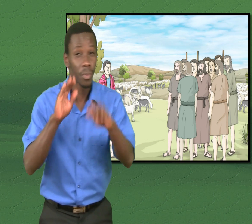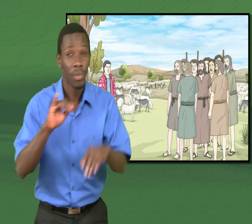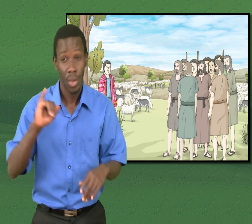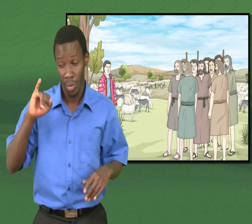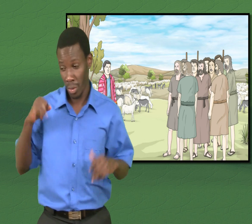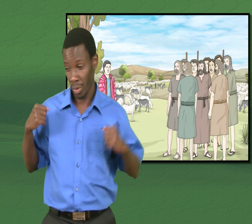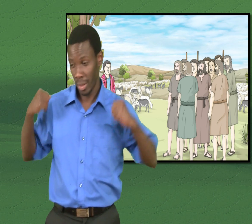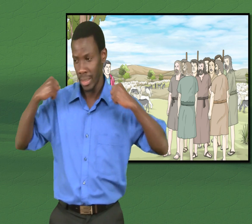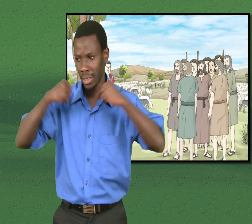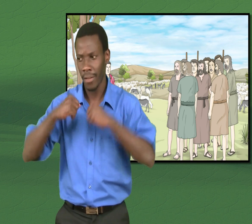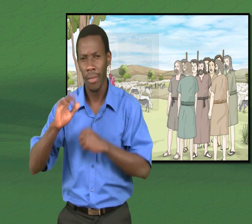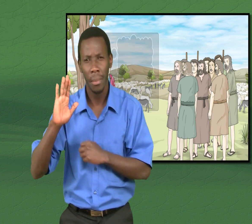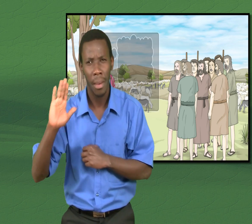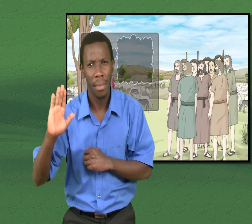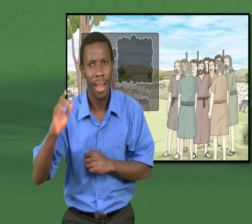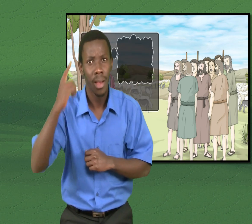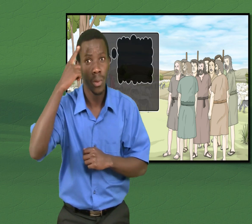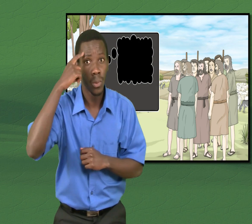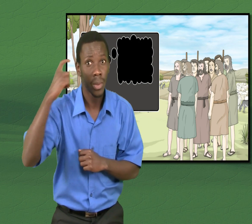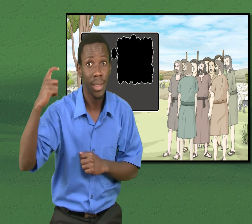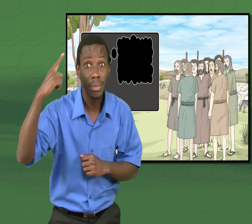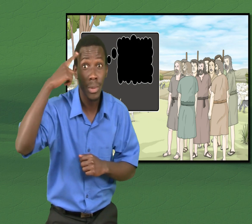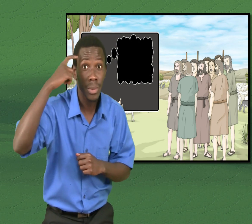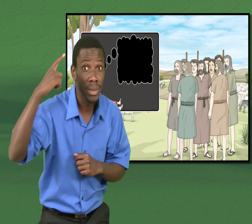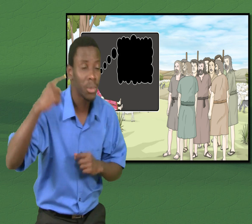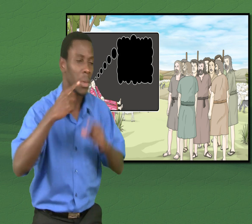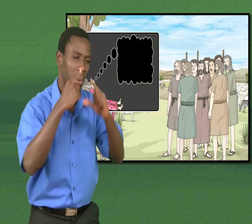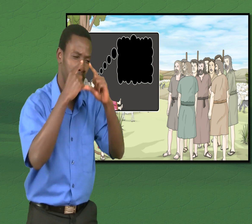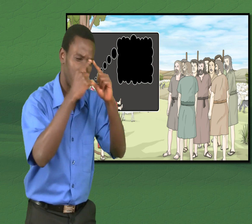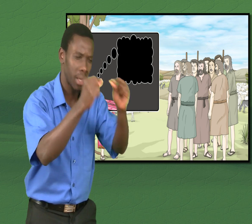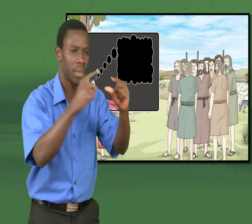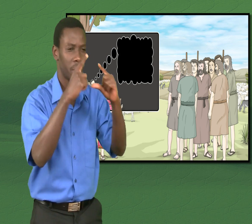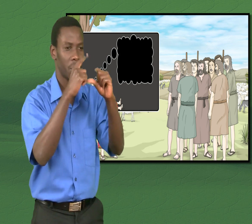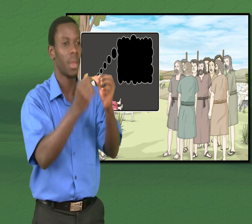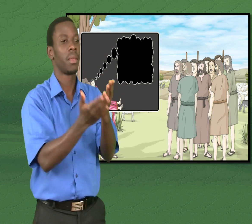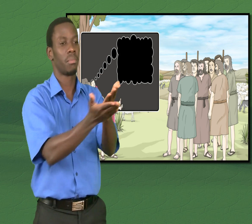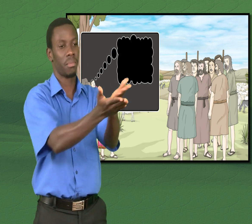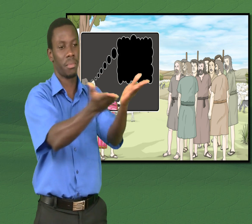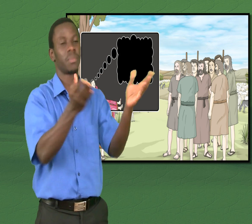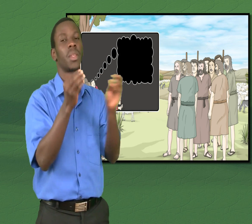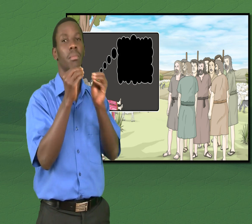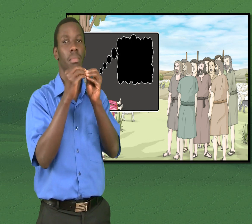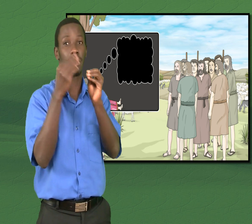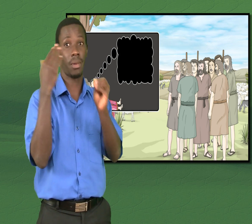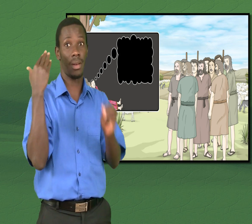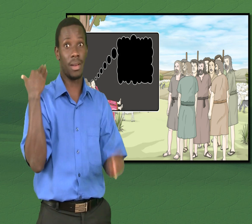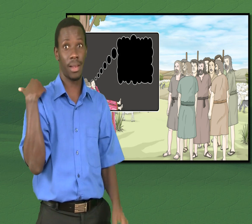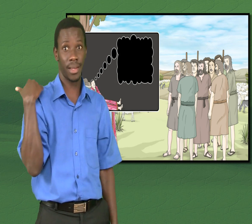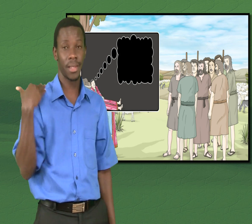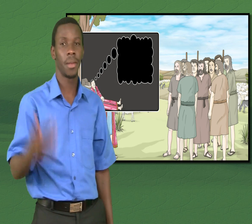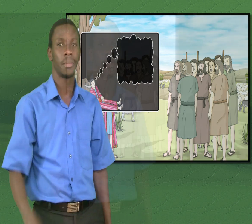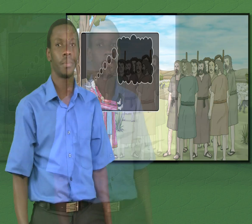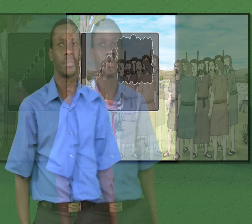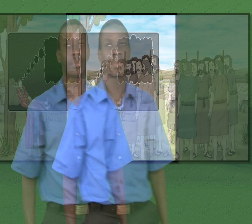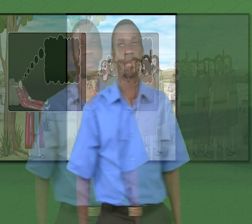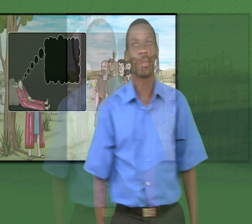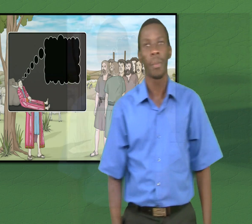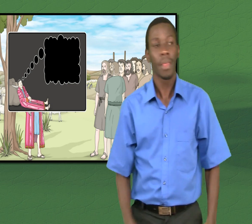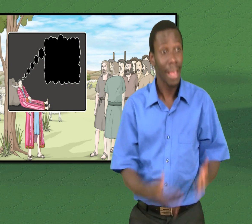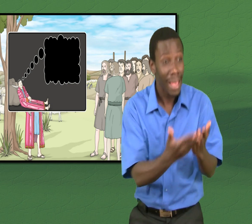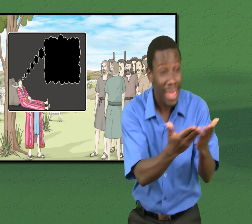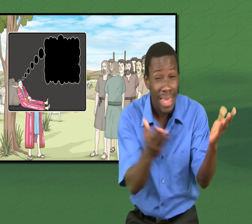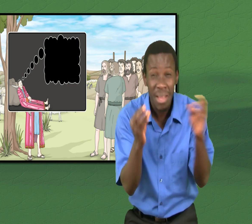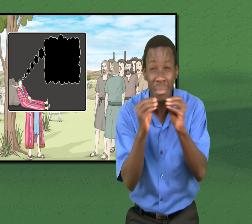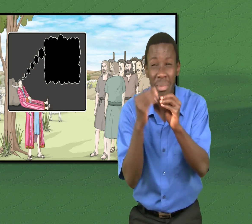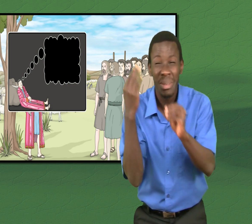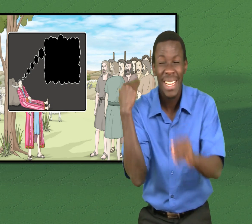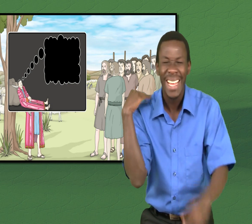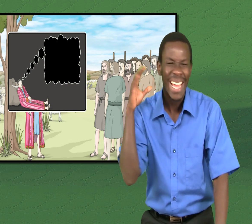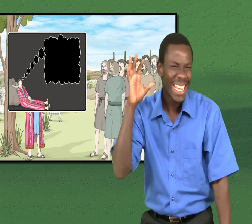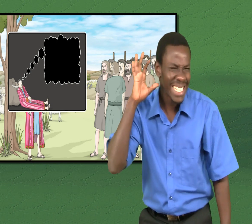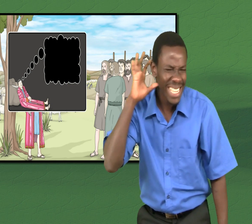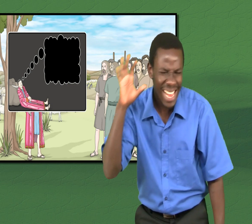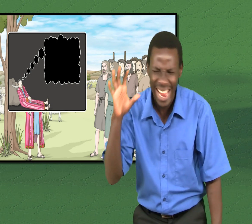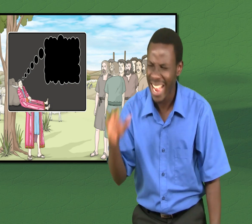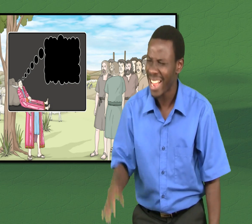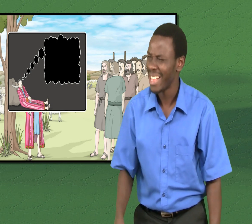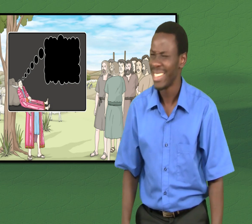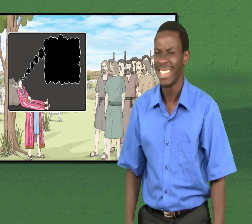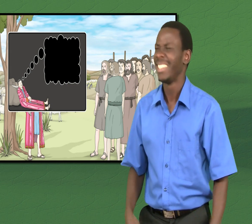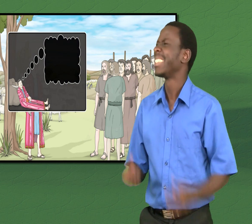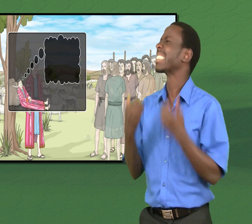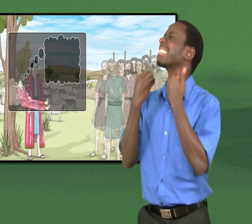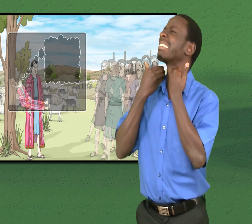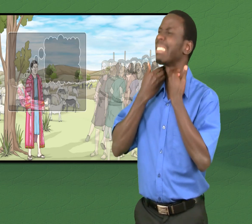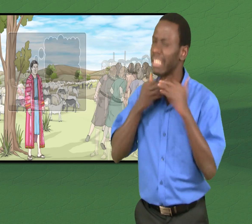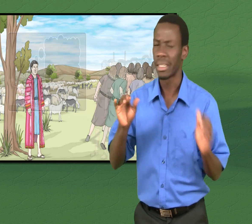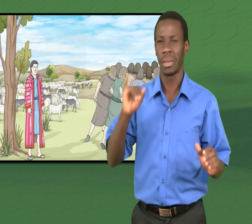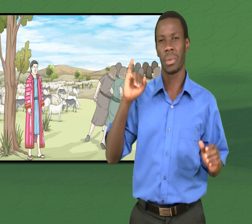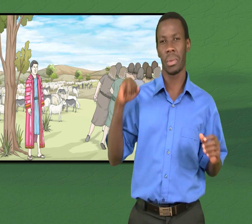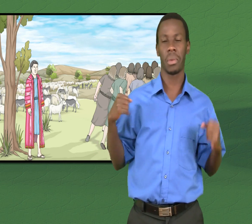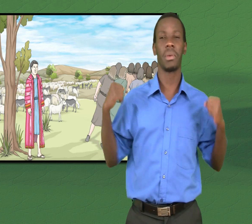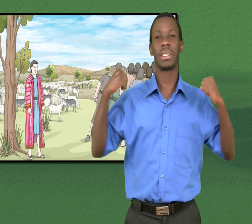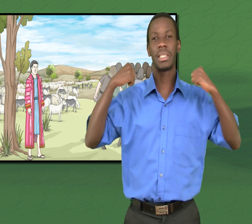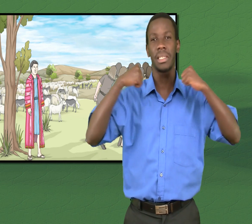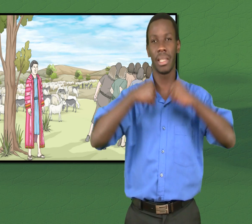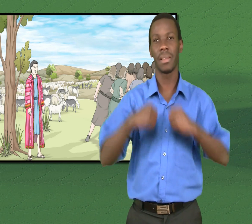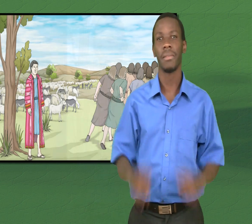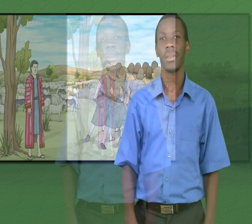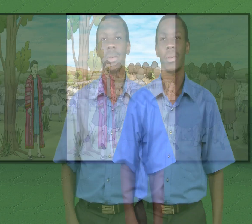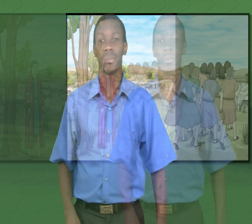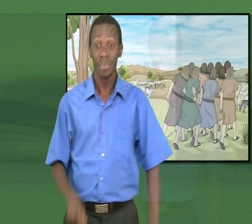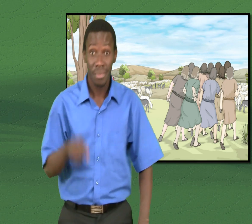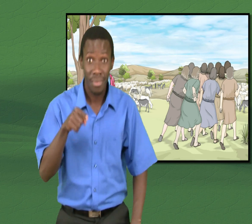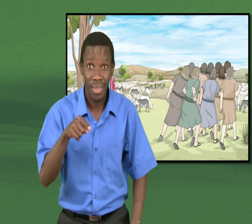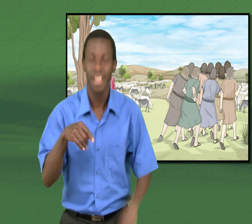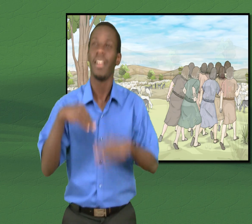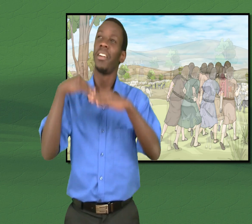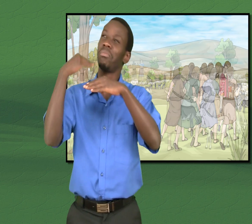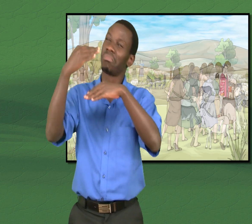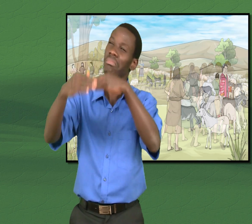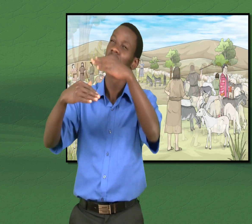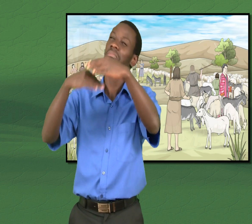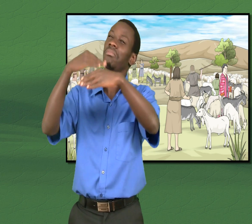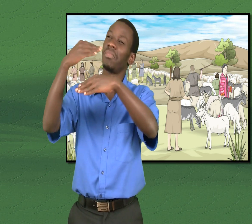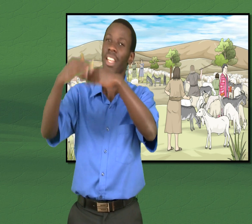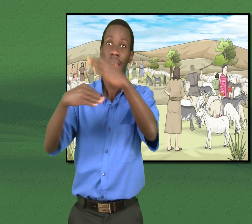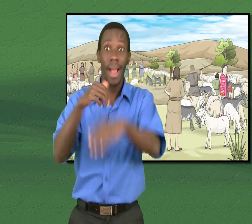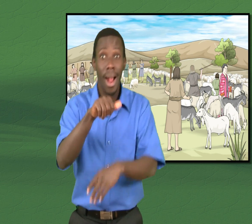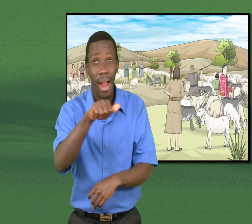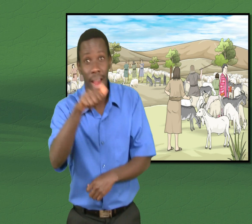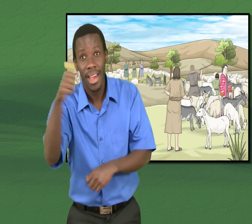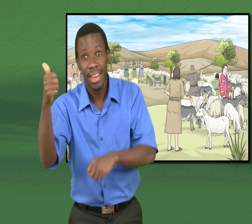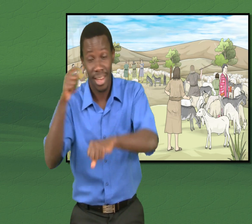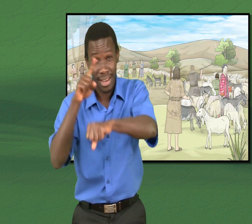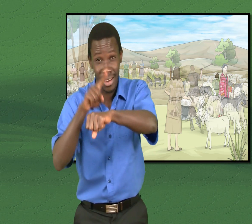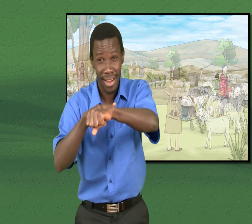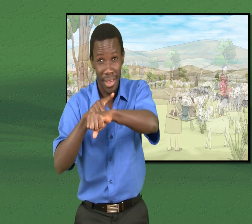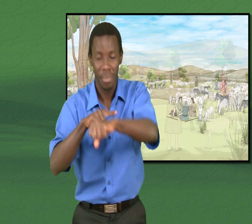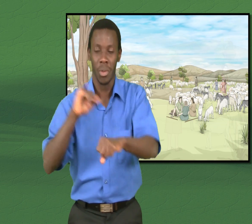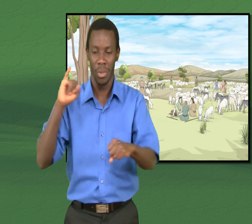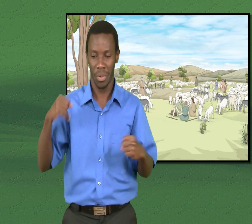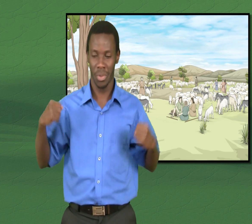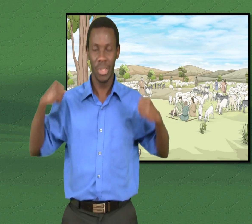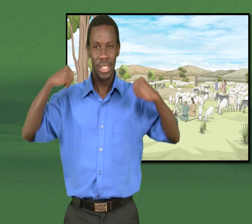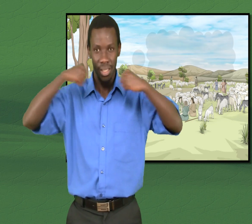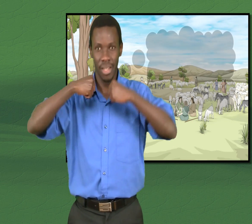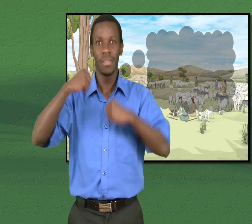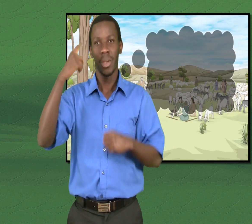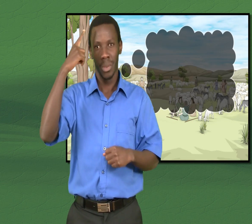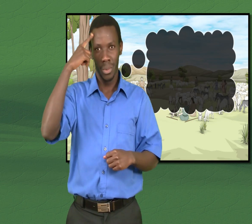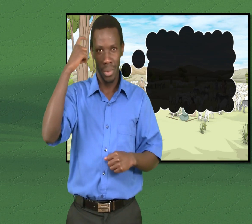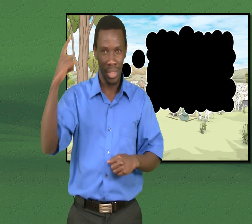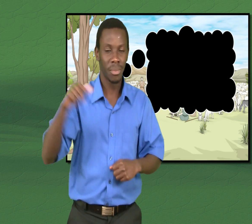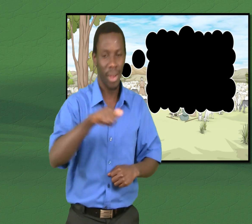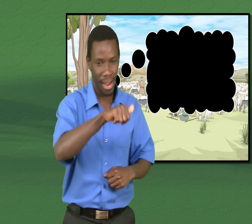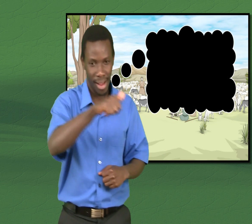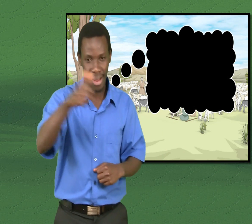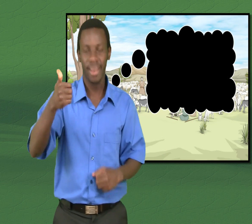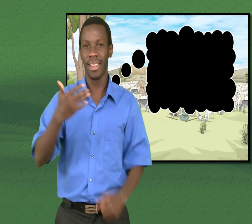So they hated him even more because of his dream and his statements.